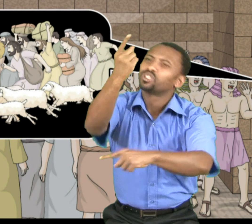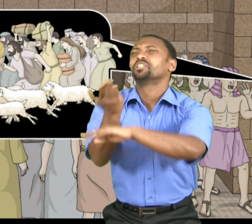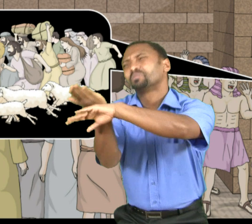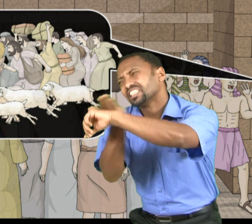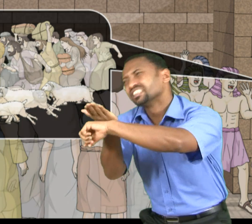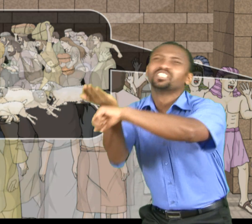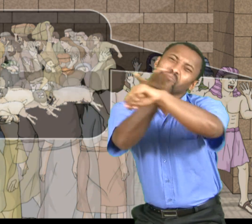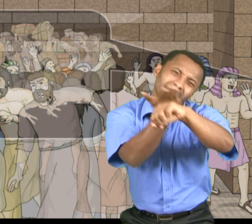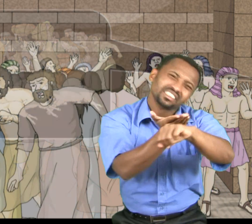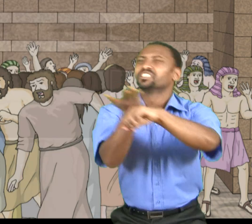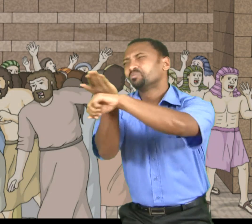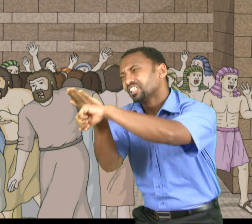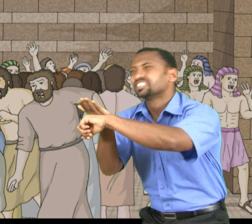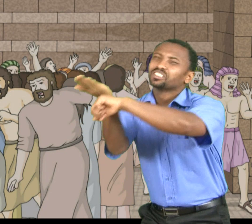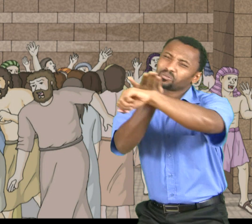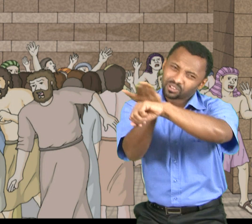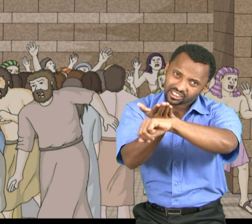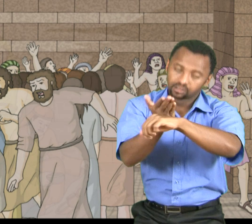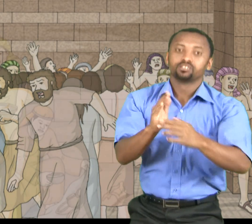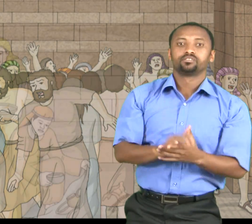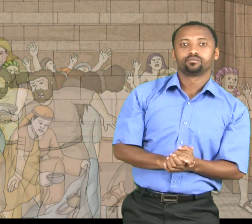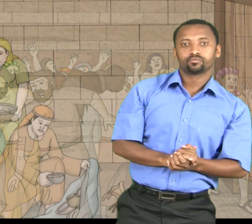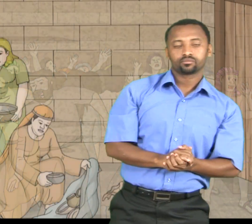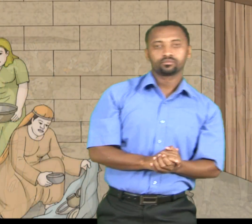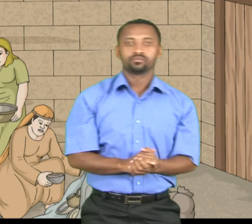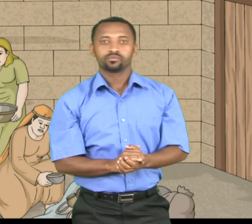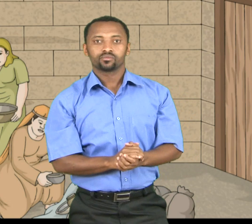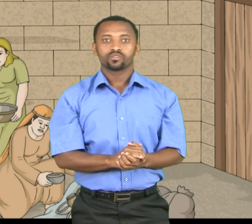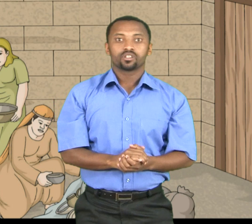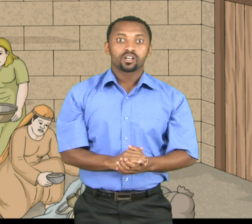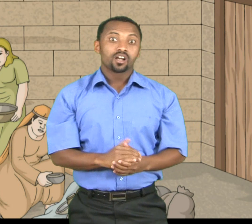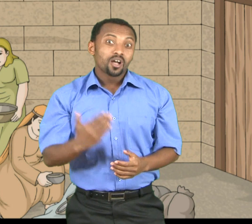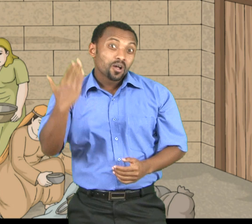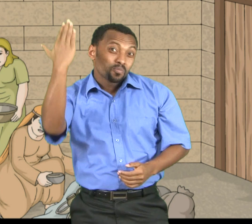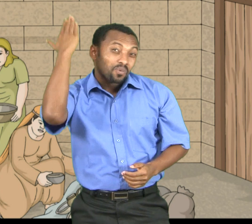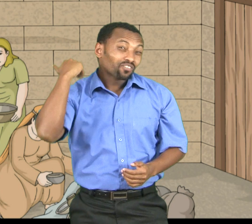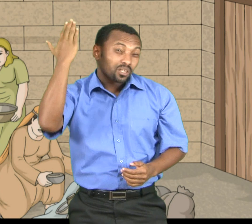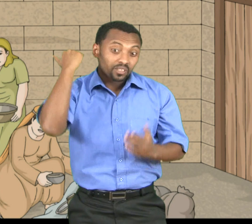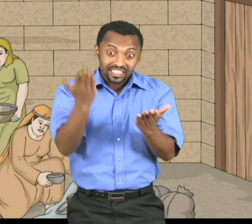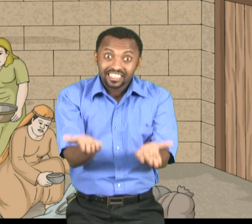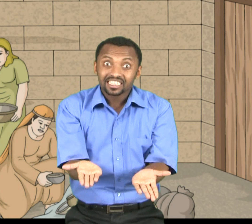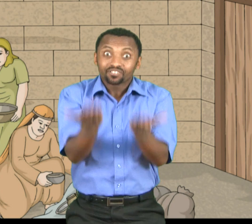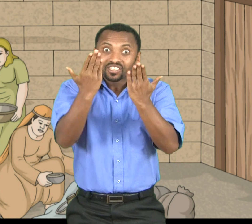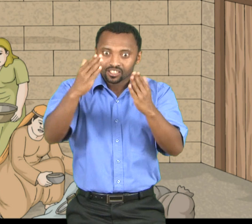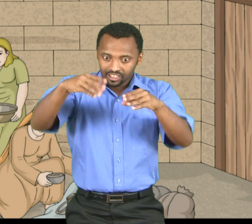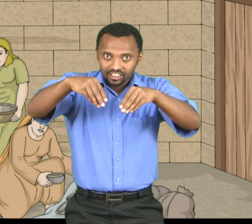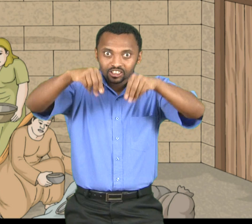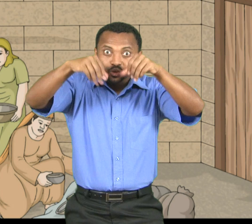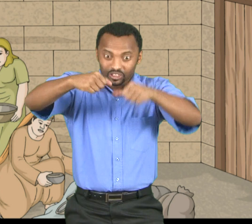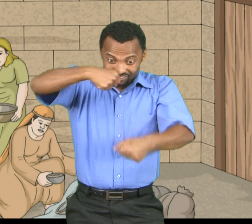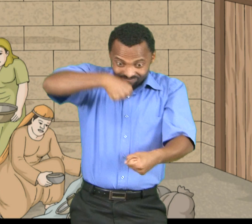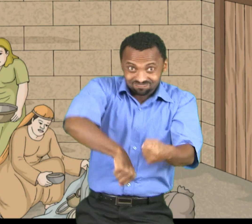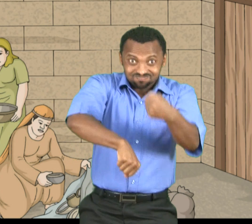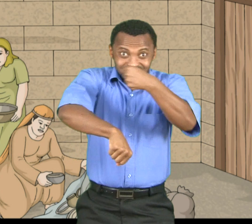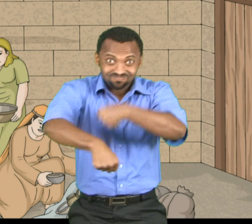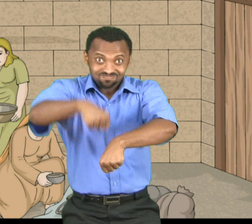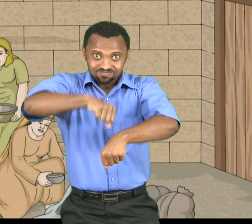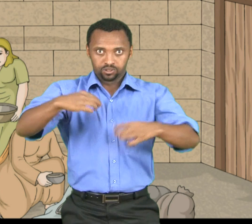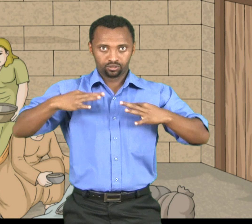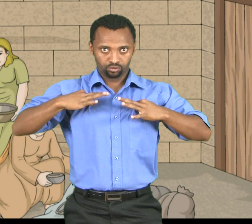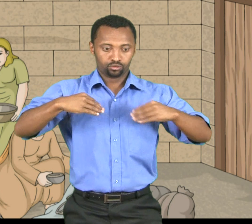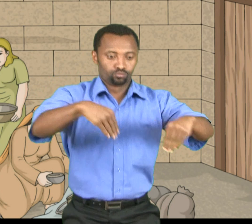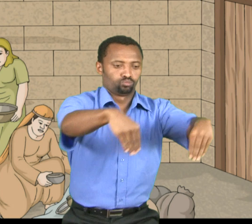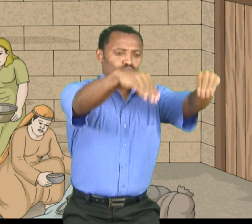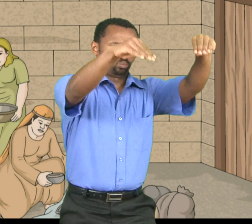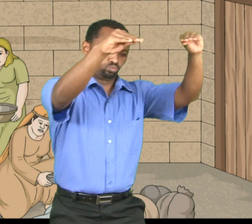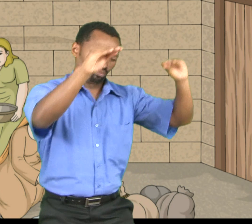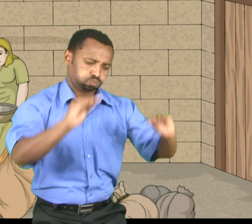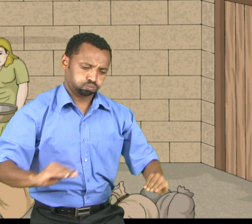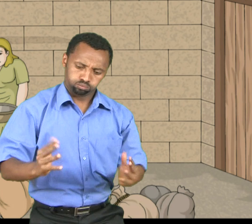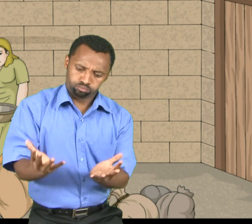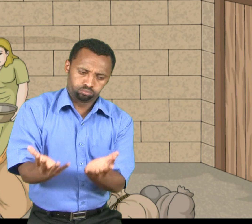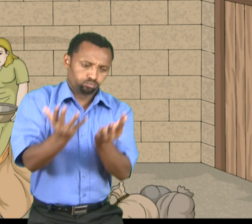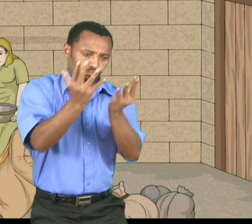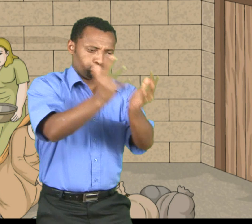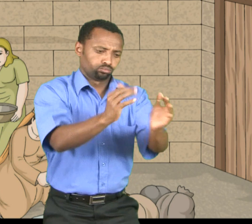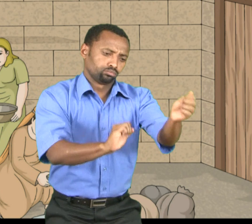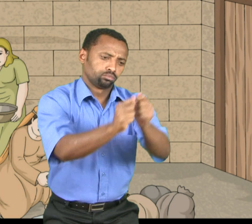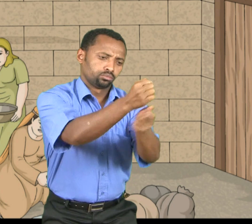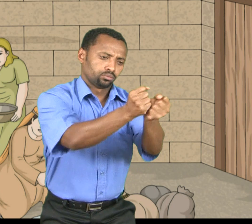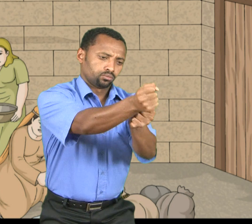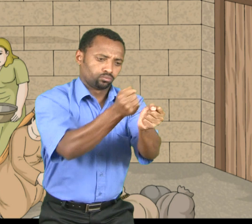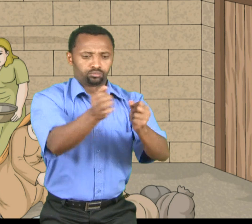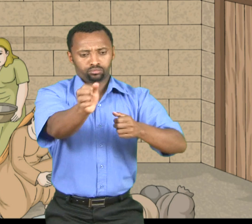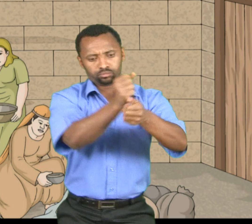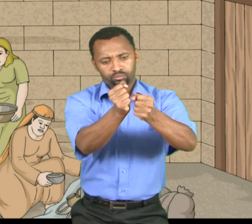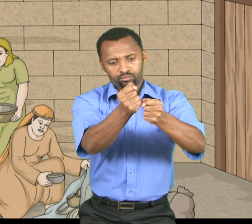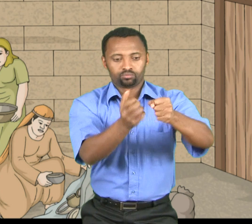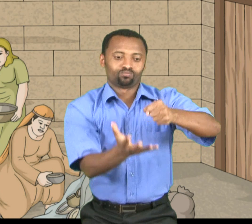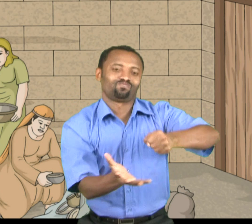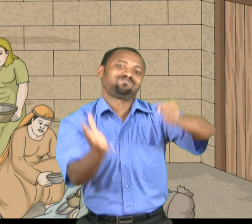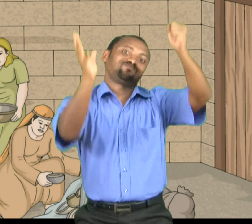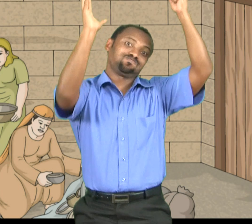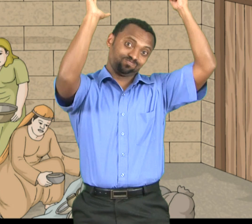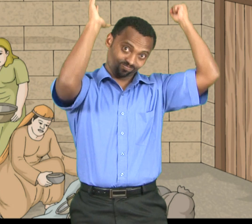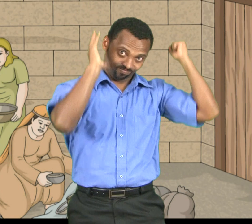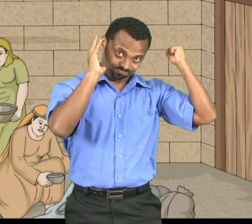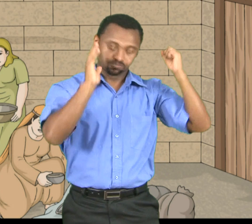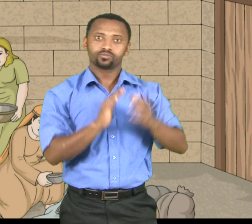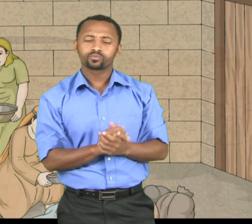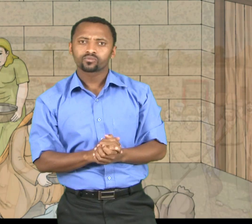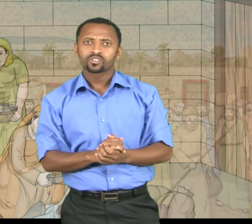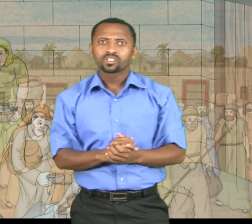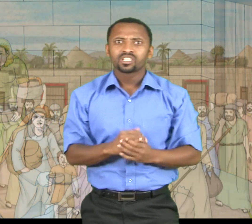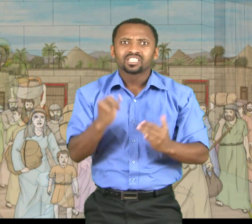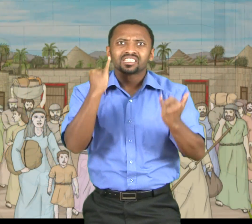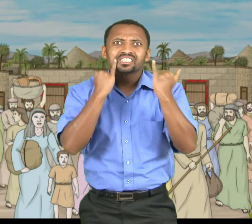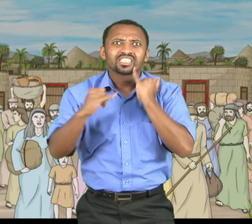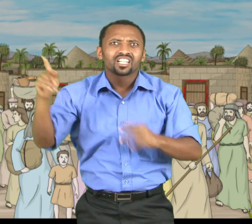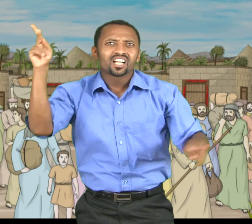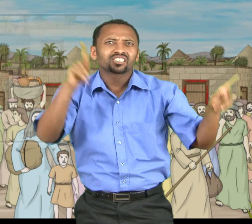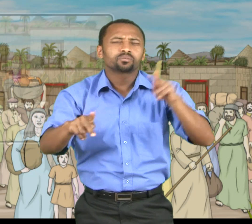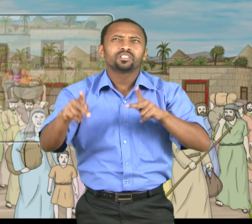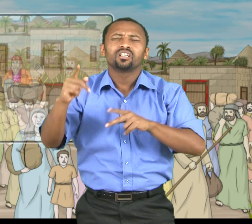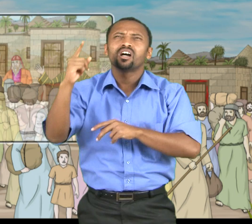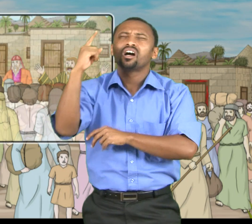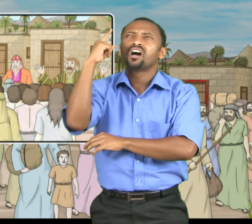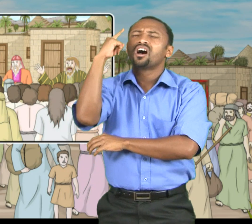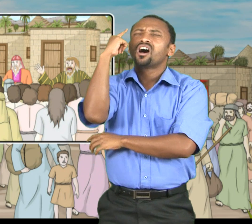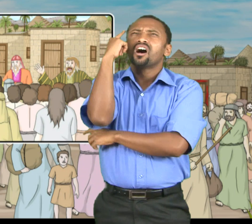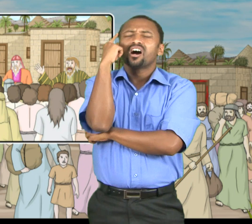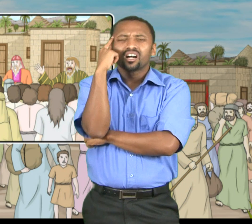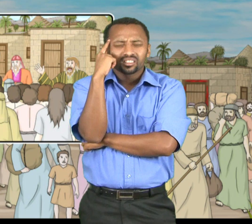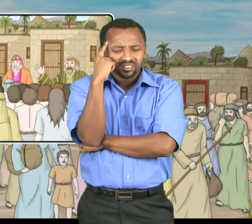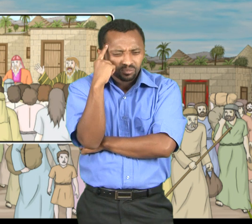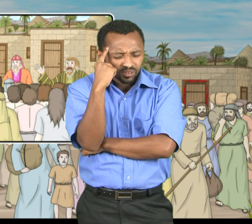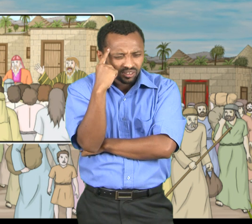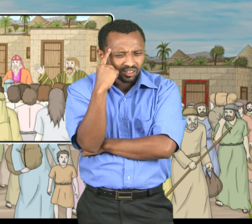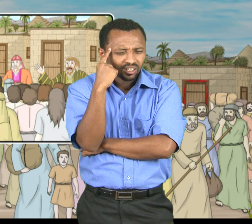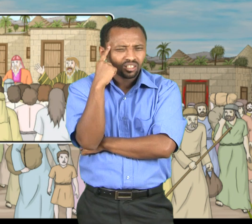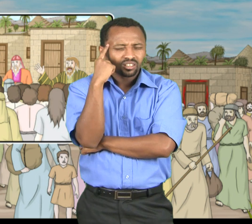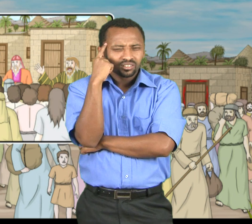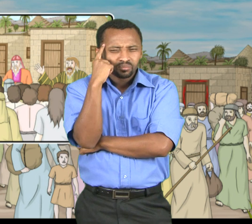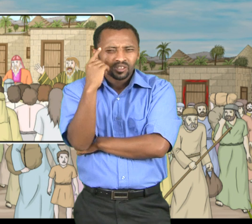So the people took their dough before it was leavened, carrying it on their shoulders in kneading bowls wrapped in clothing.